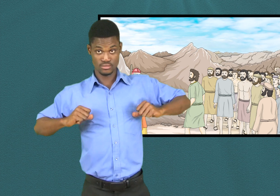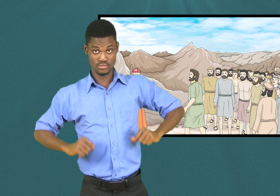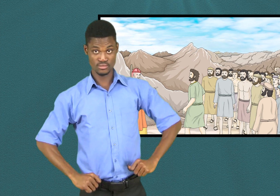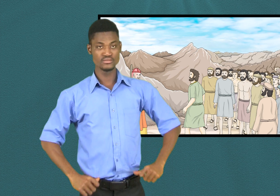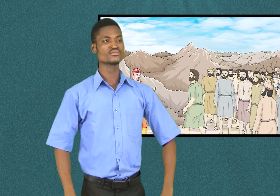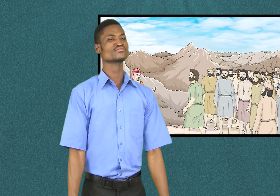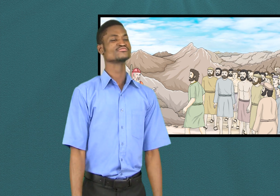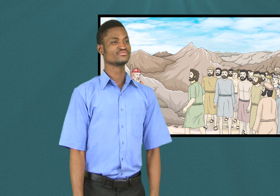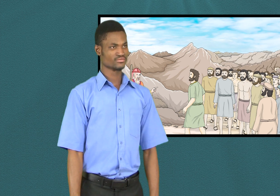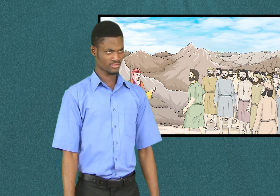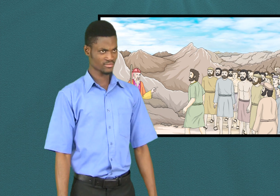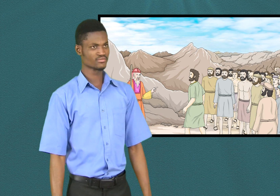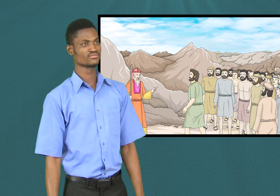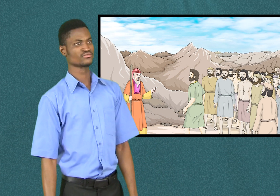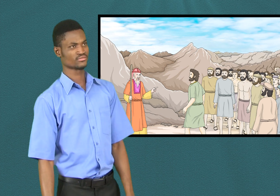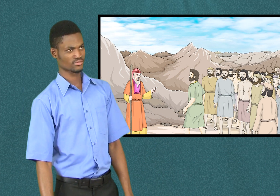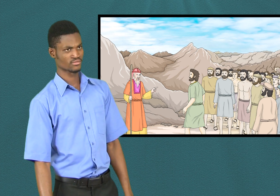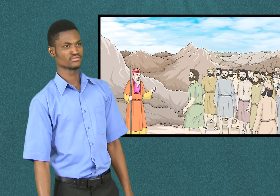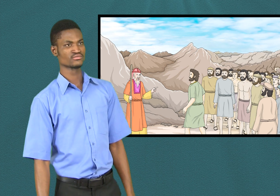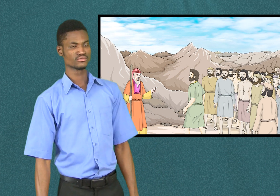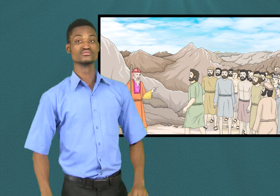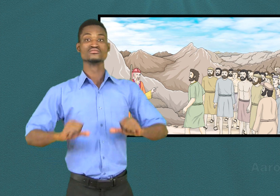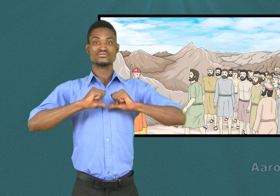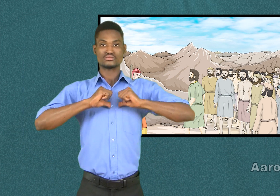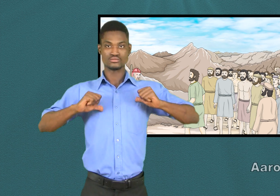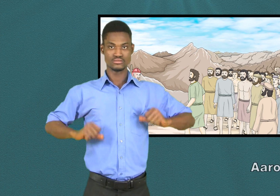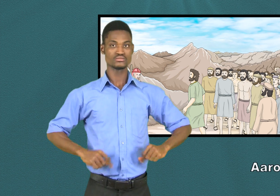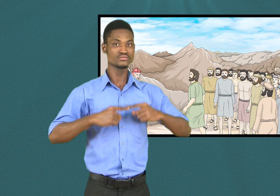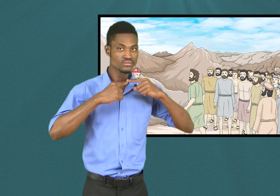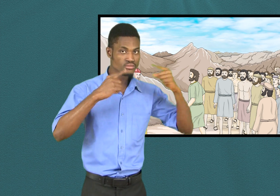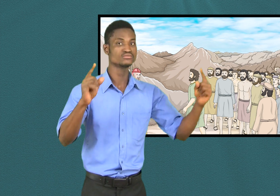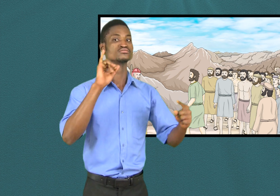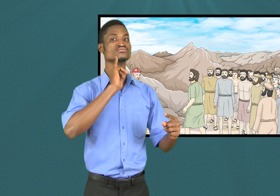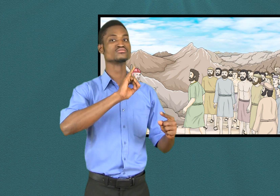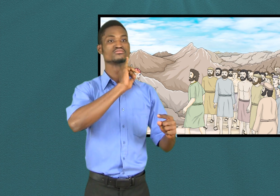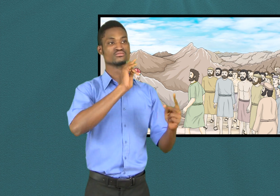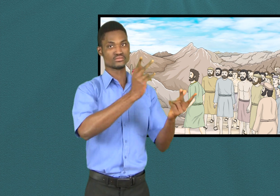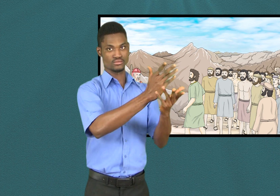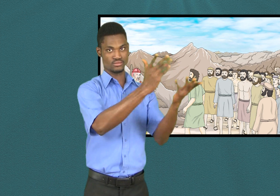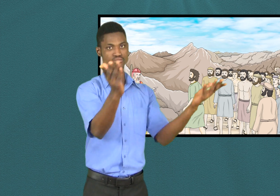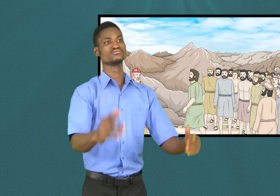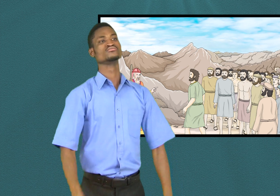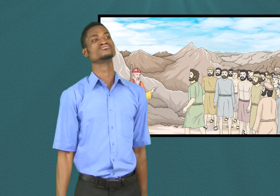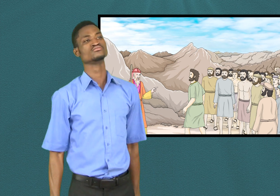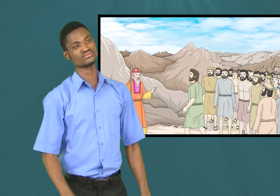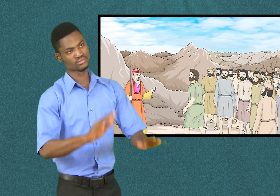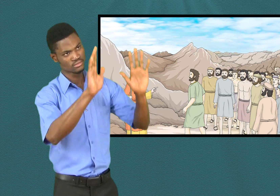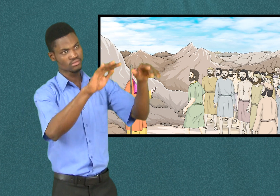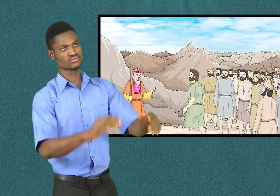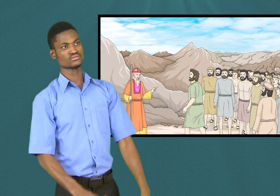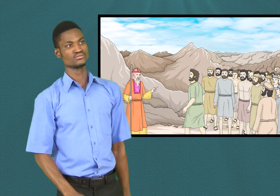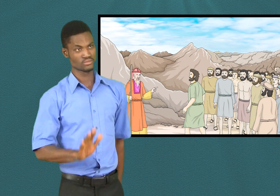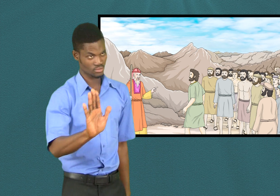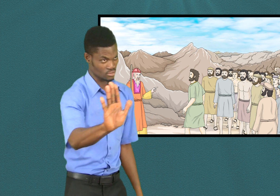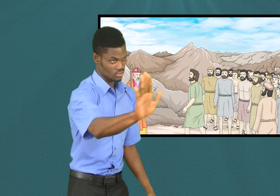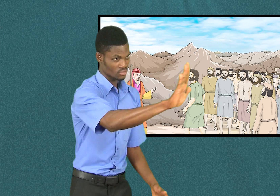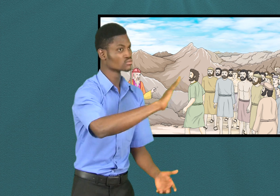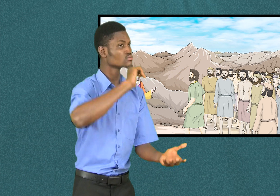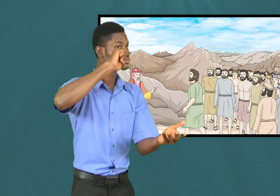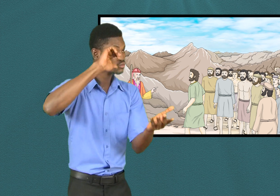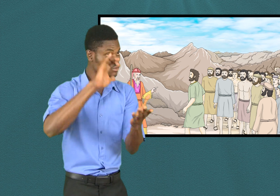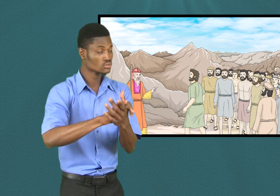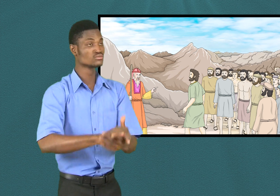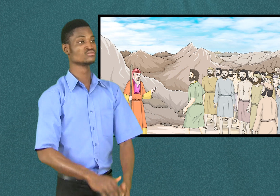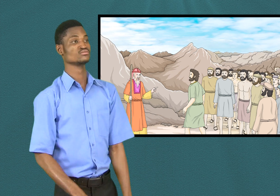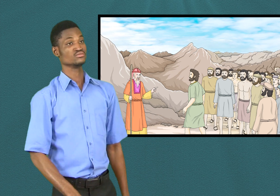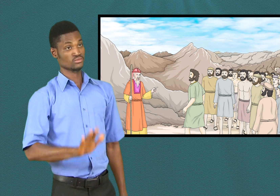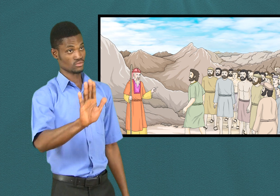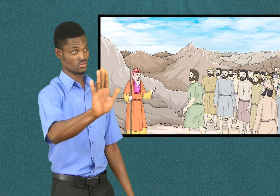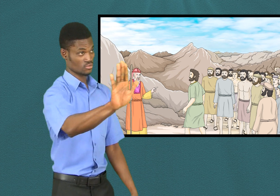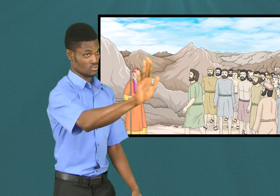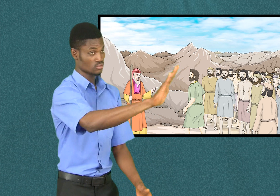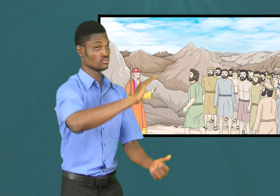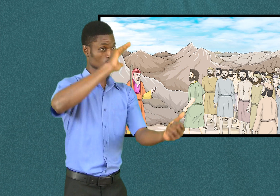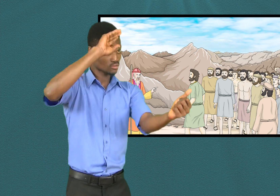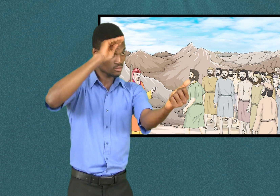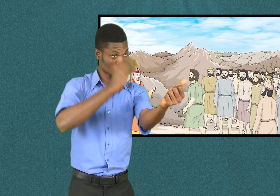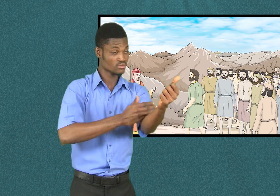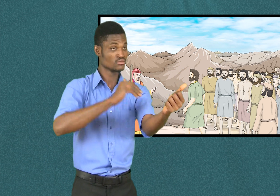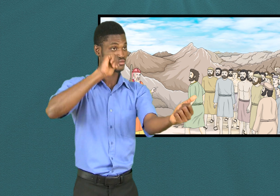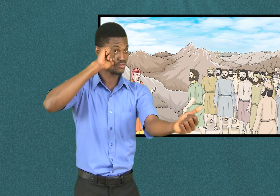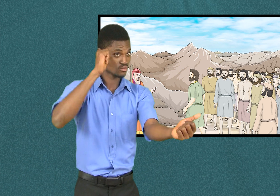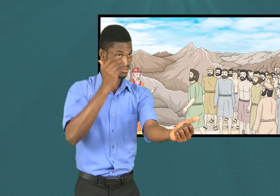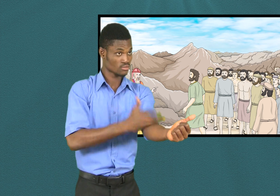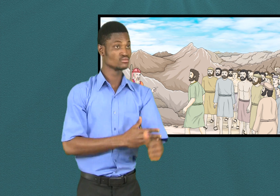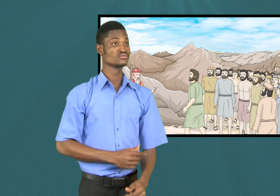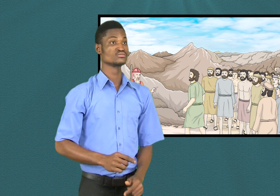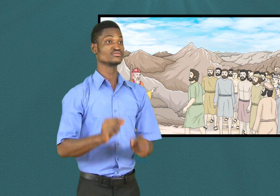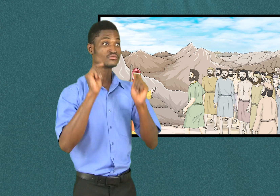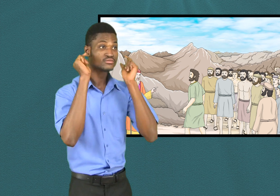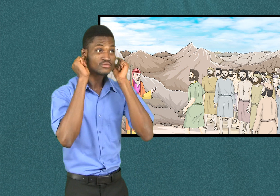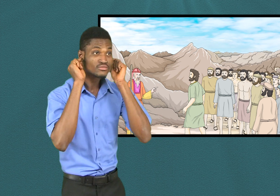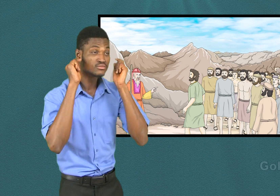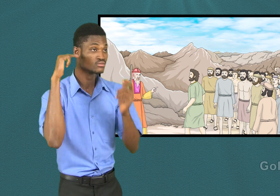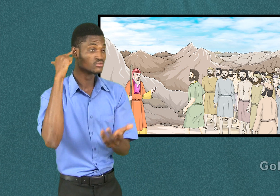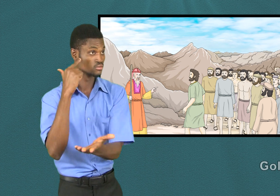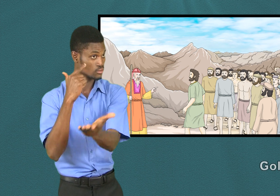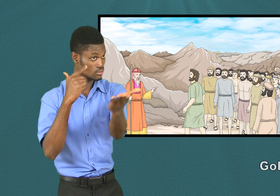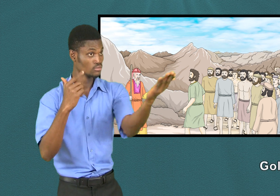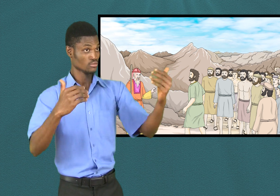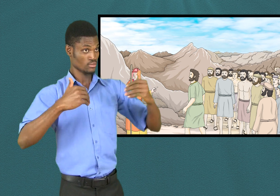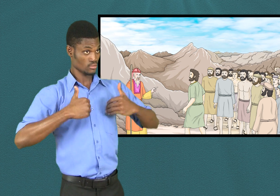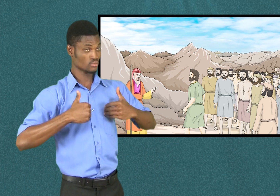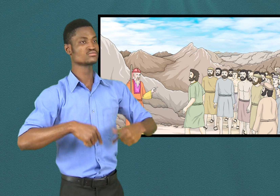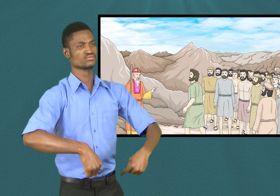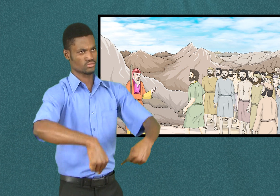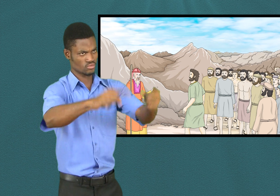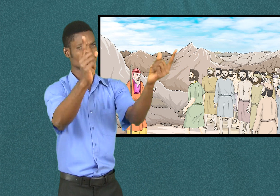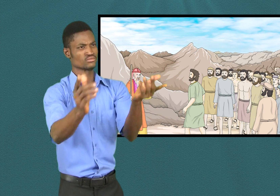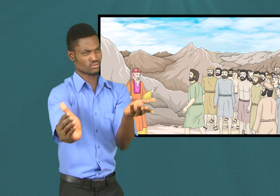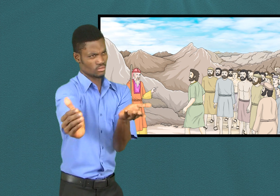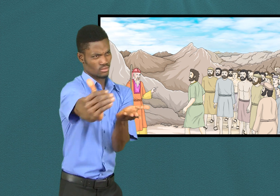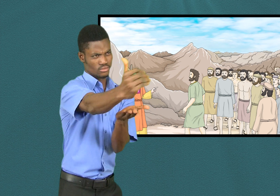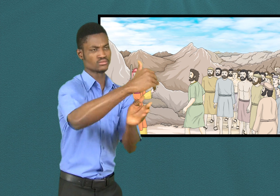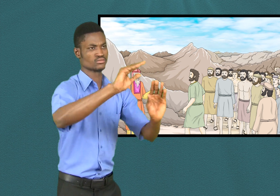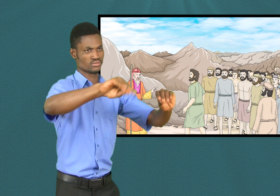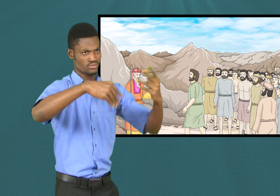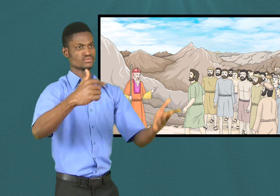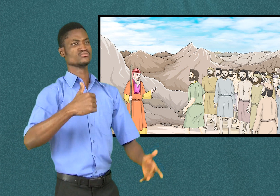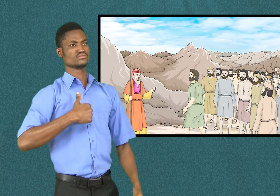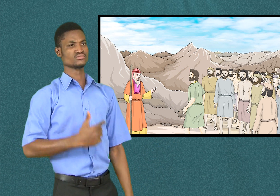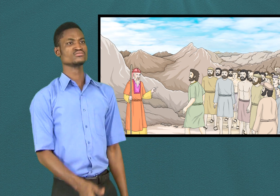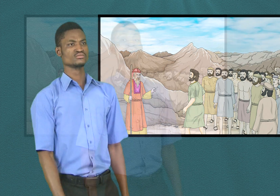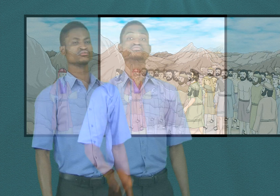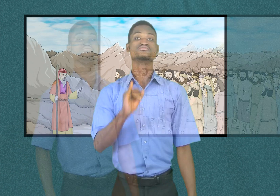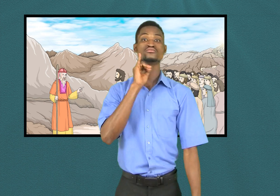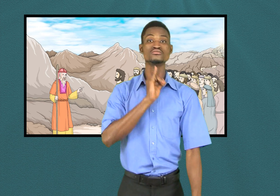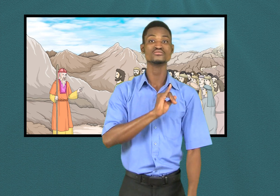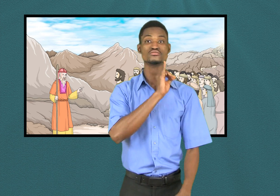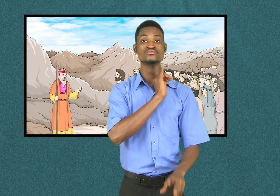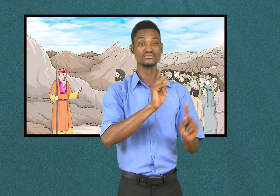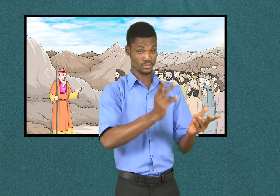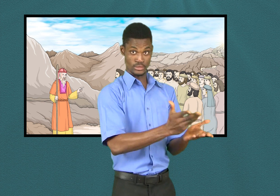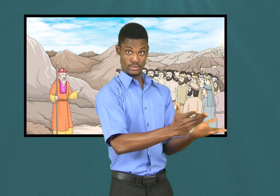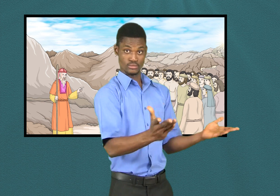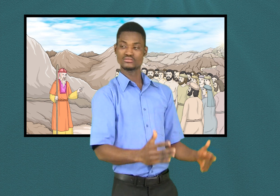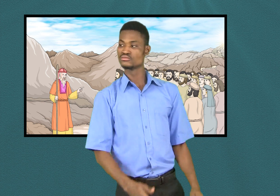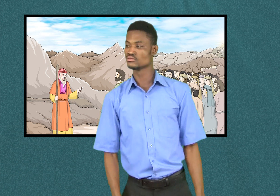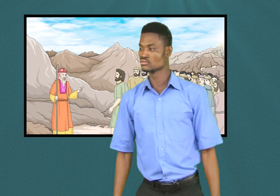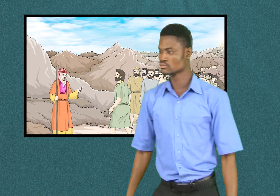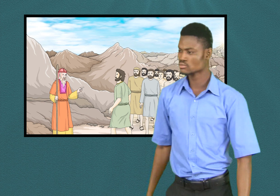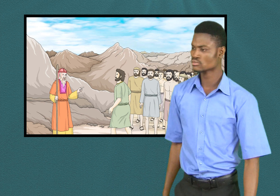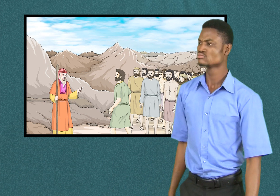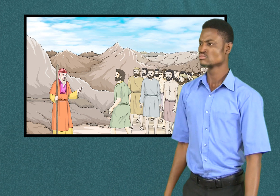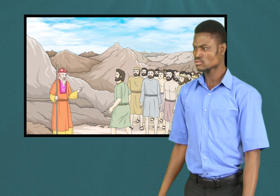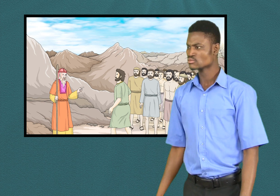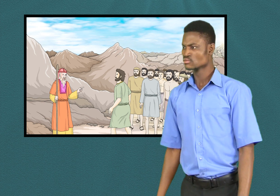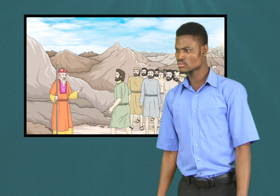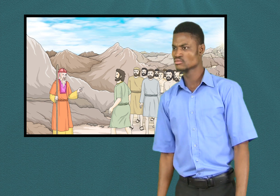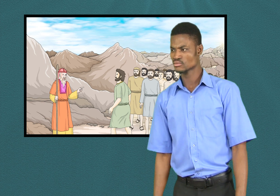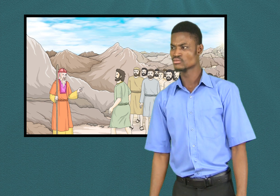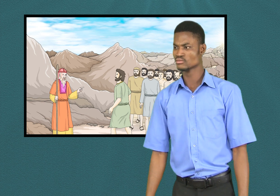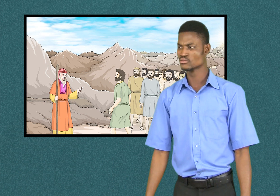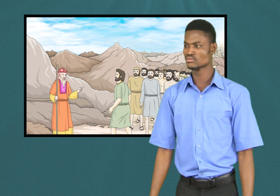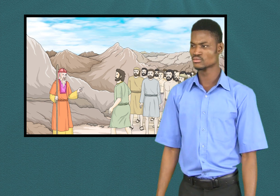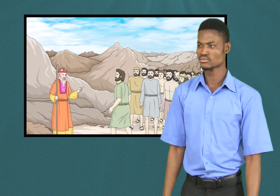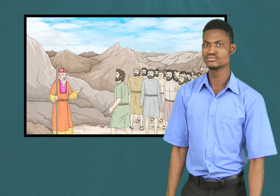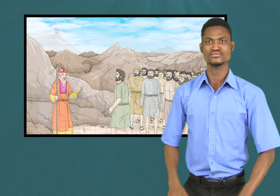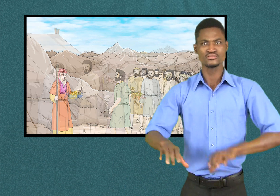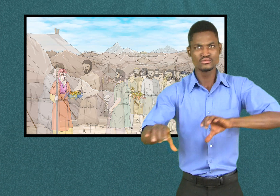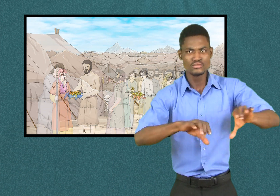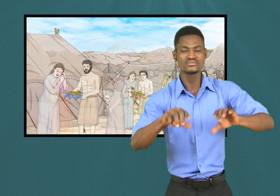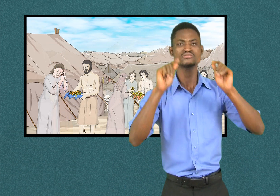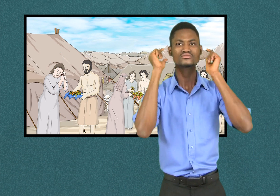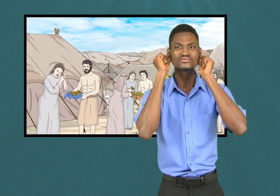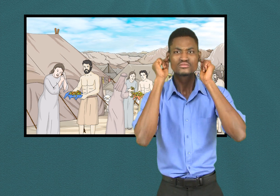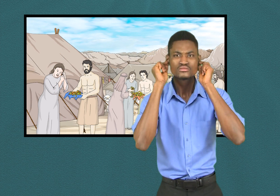So Aaron told them, “Take off the gold earrings that are on your wives and sons and daughters, and bring them to me.”